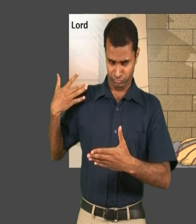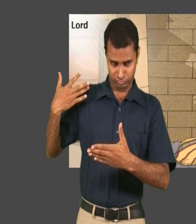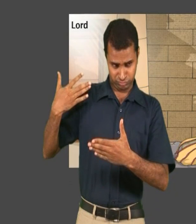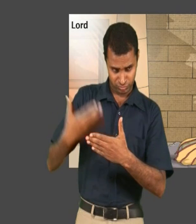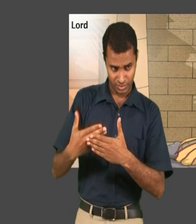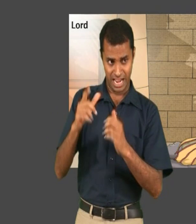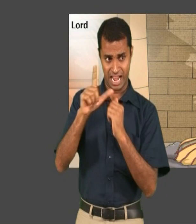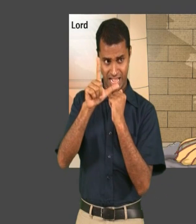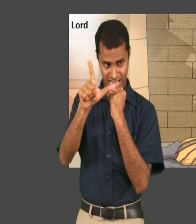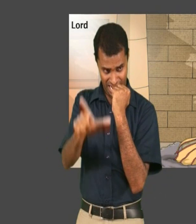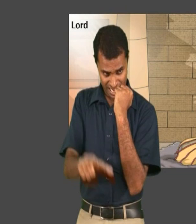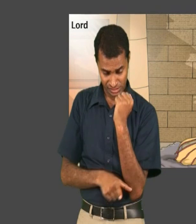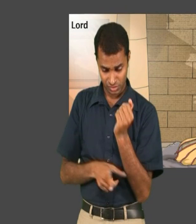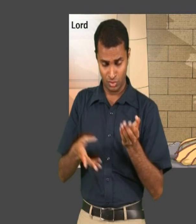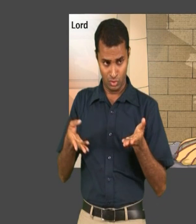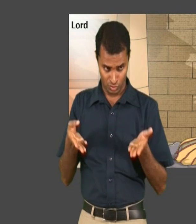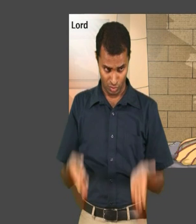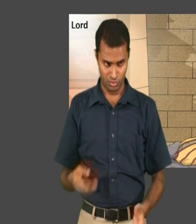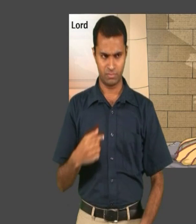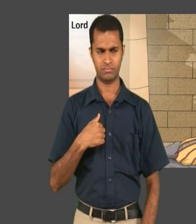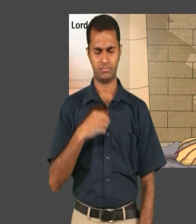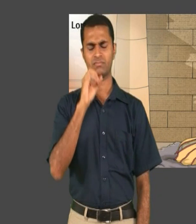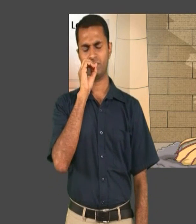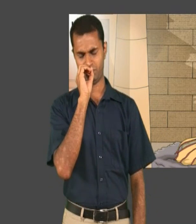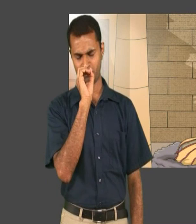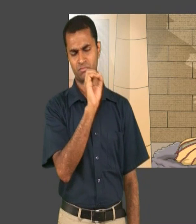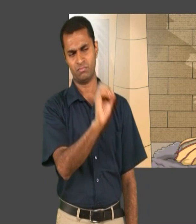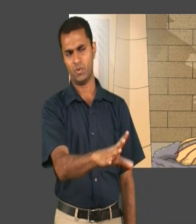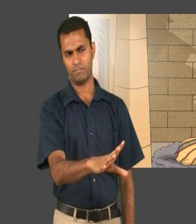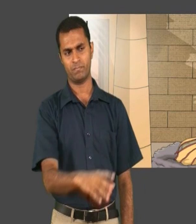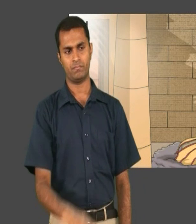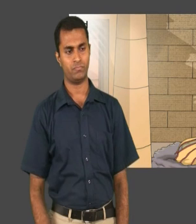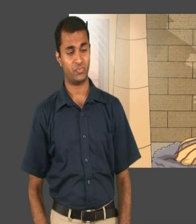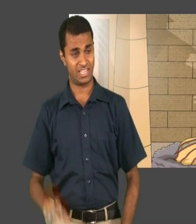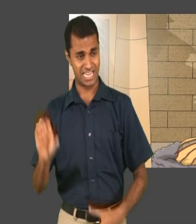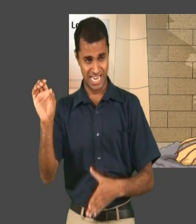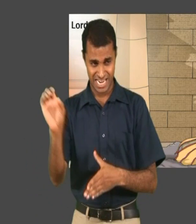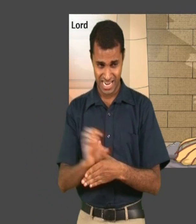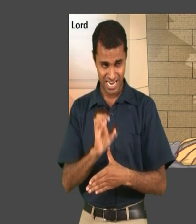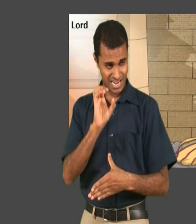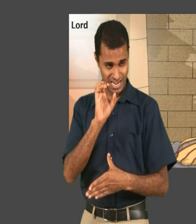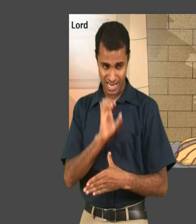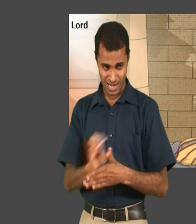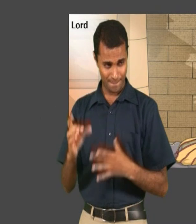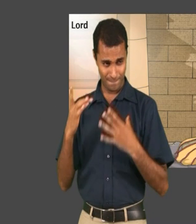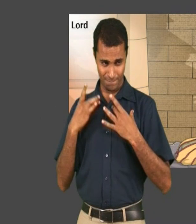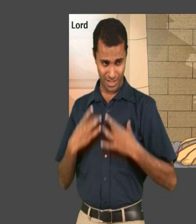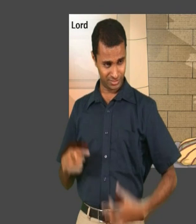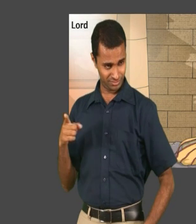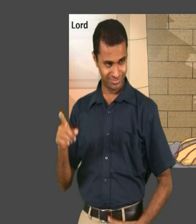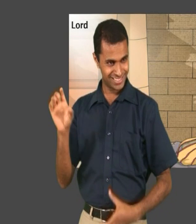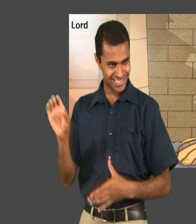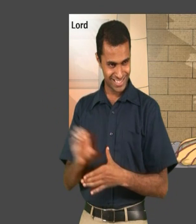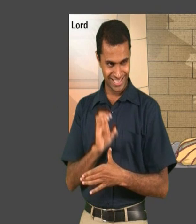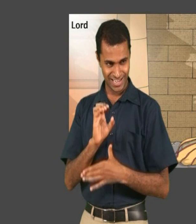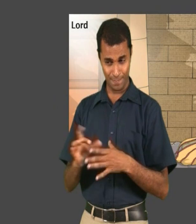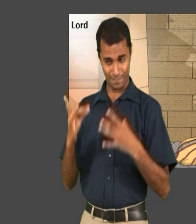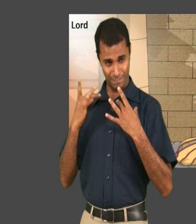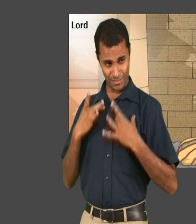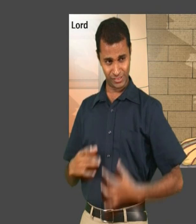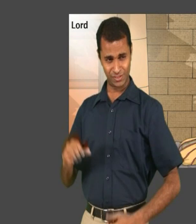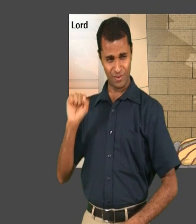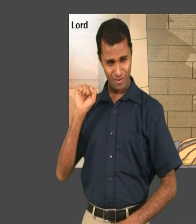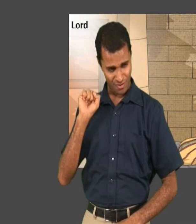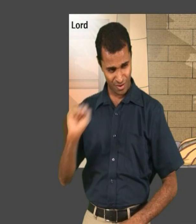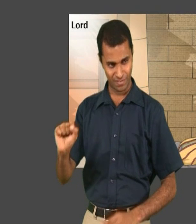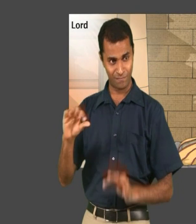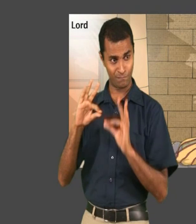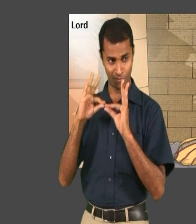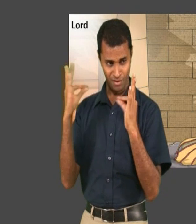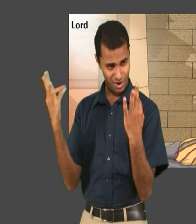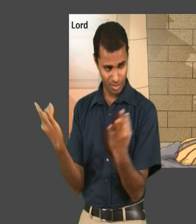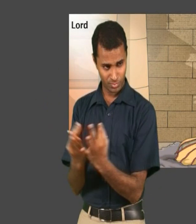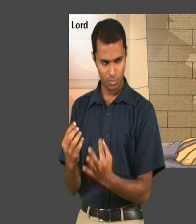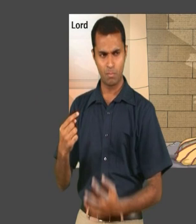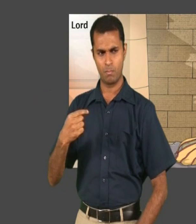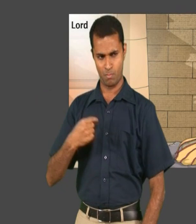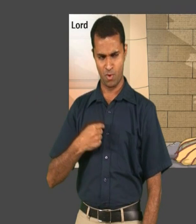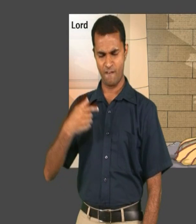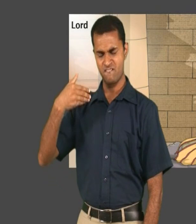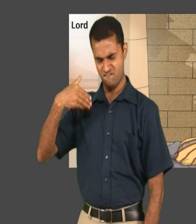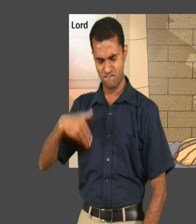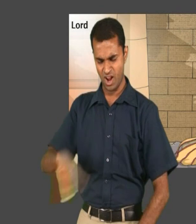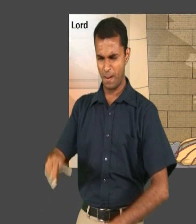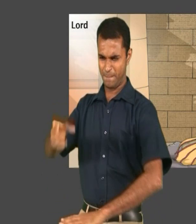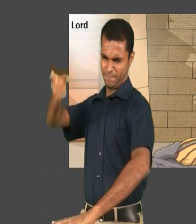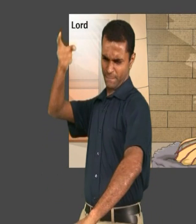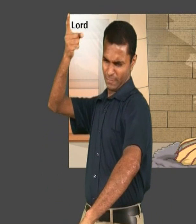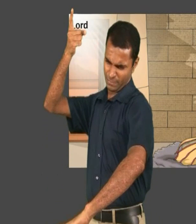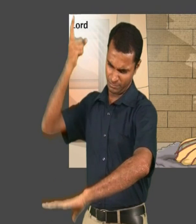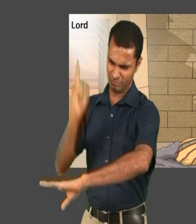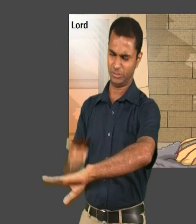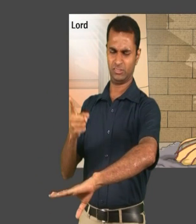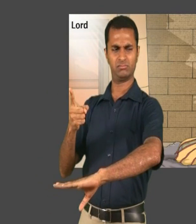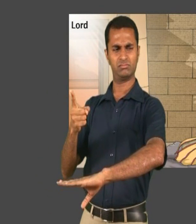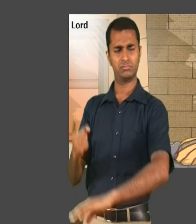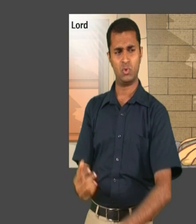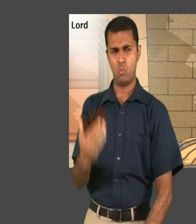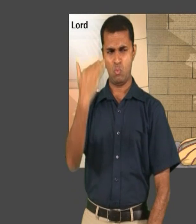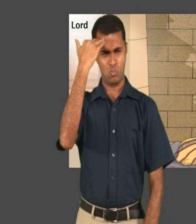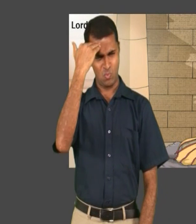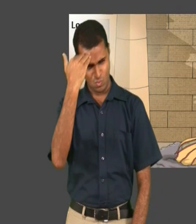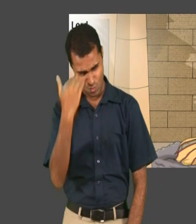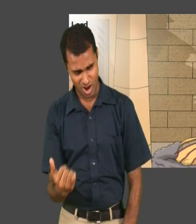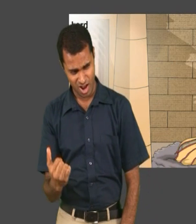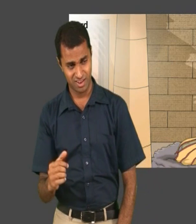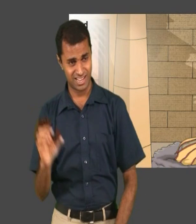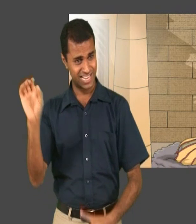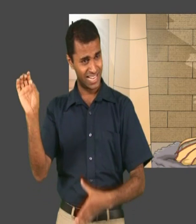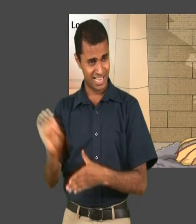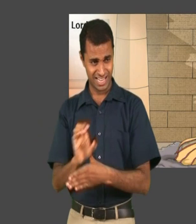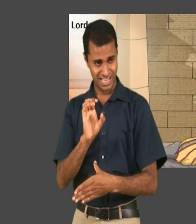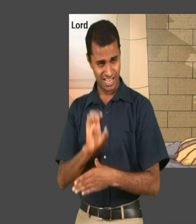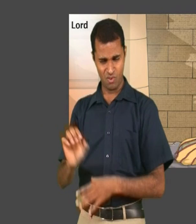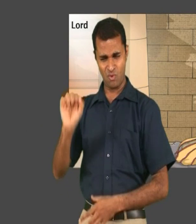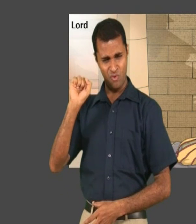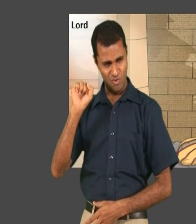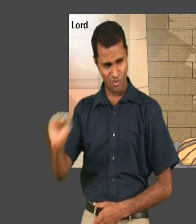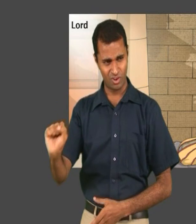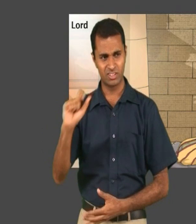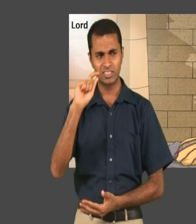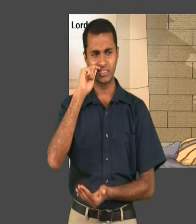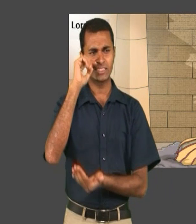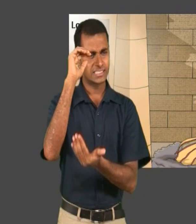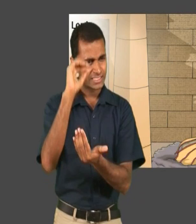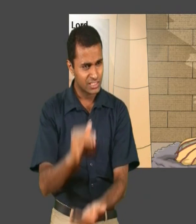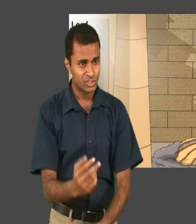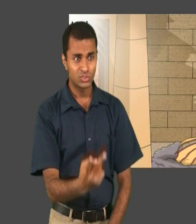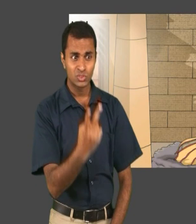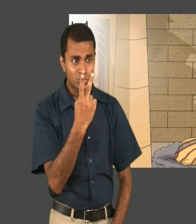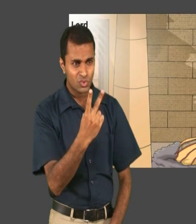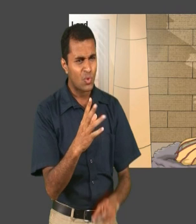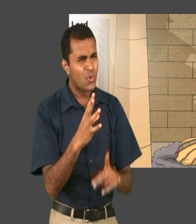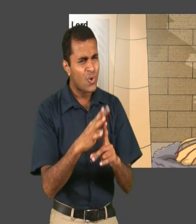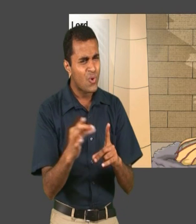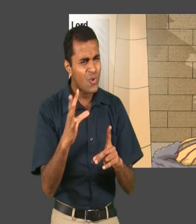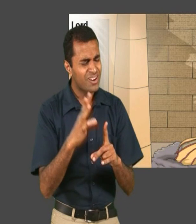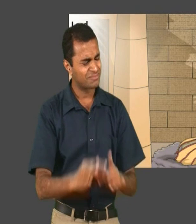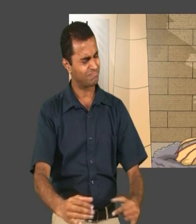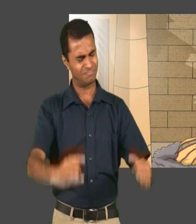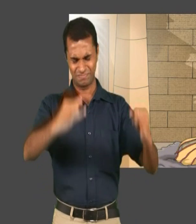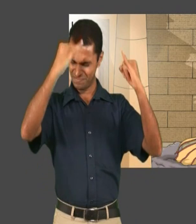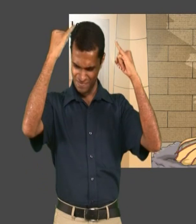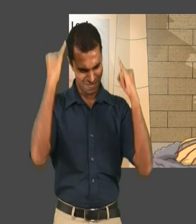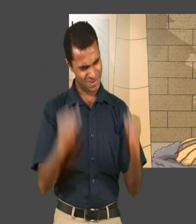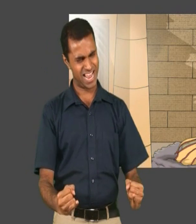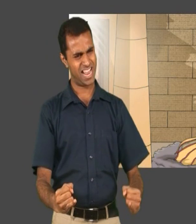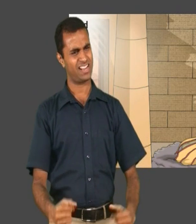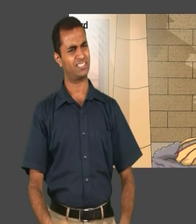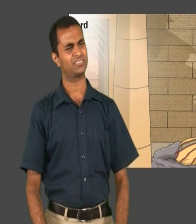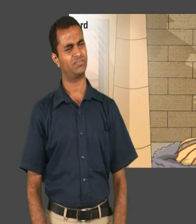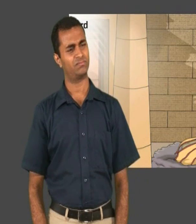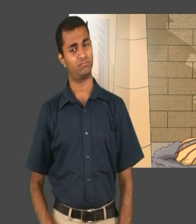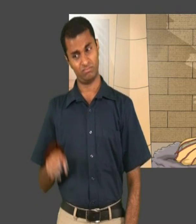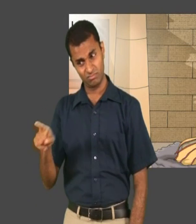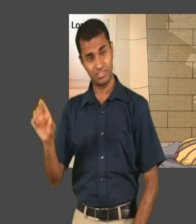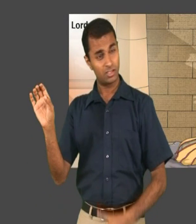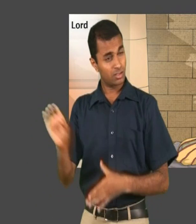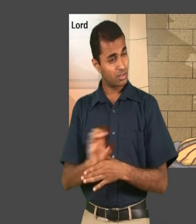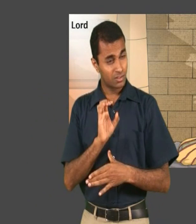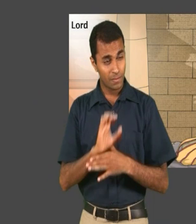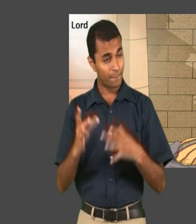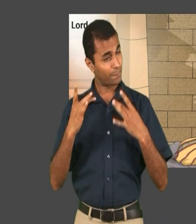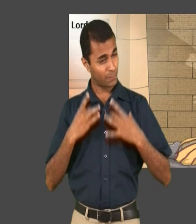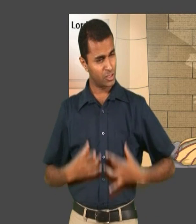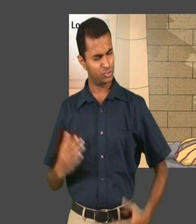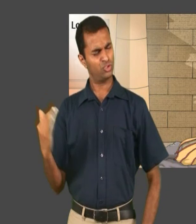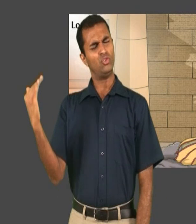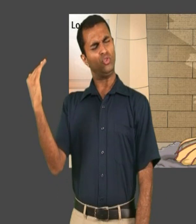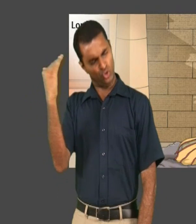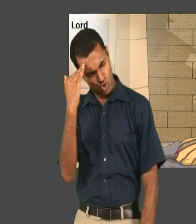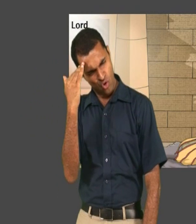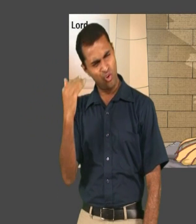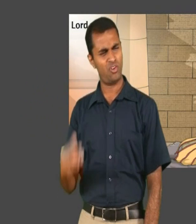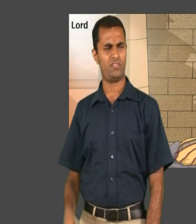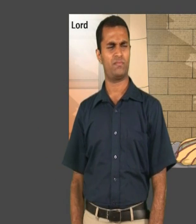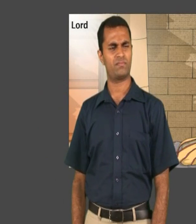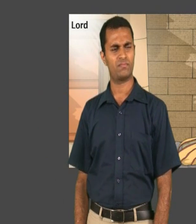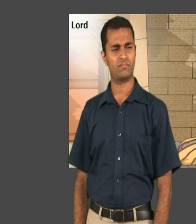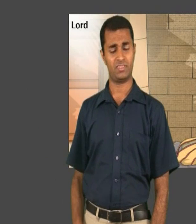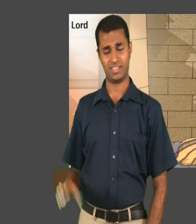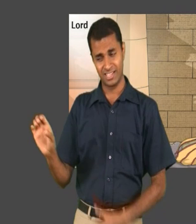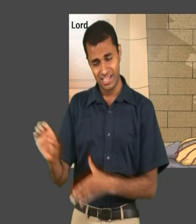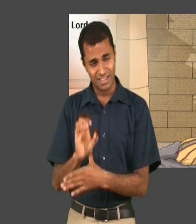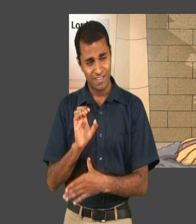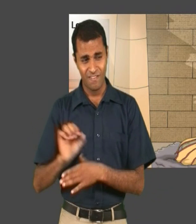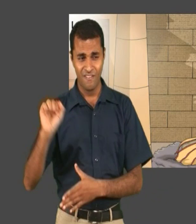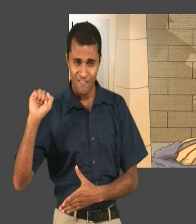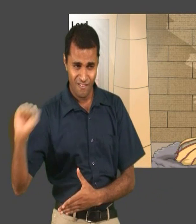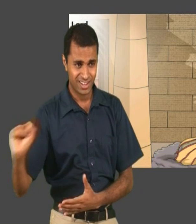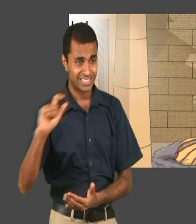On that day I will carry out against Eli everything I have spoken about his family, from beginning to end.